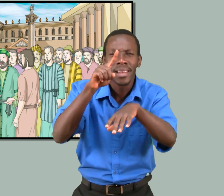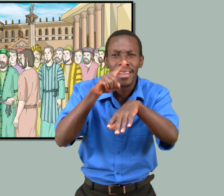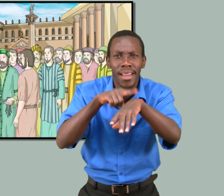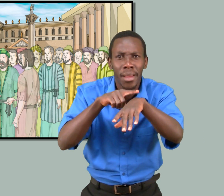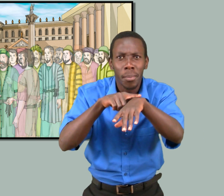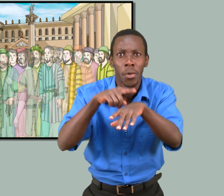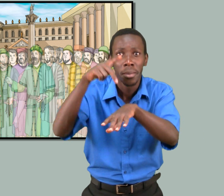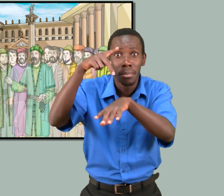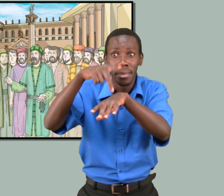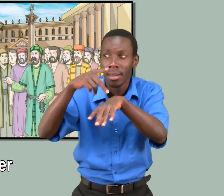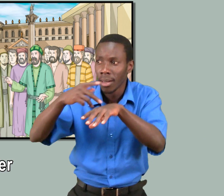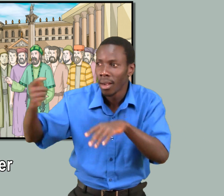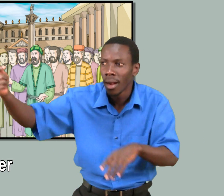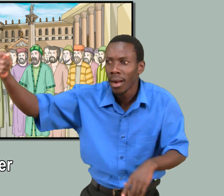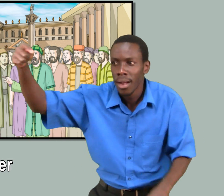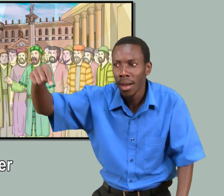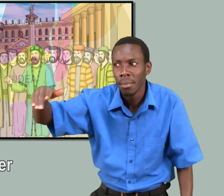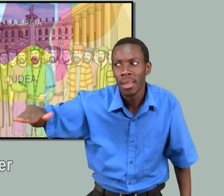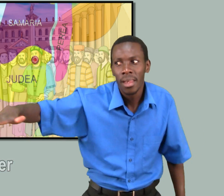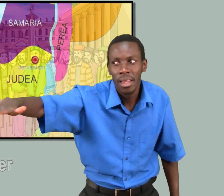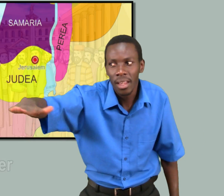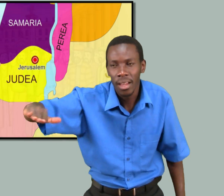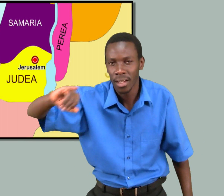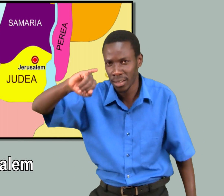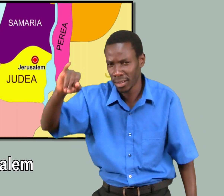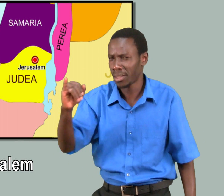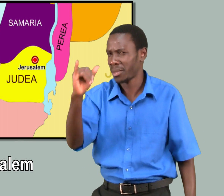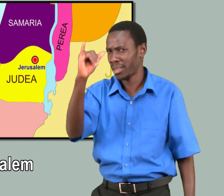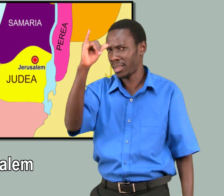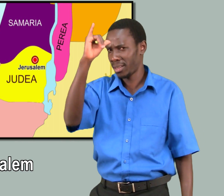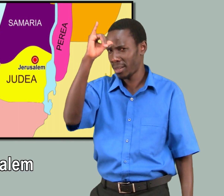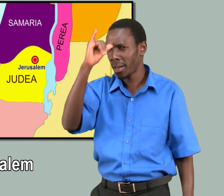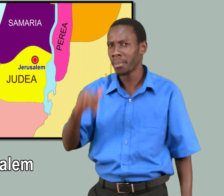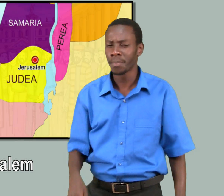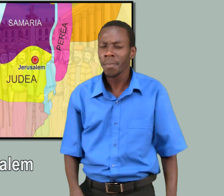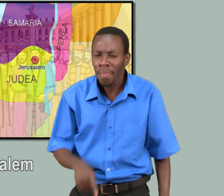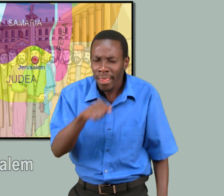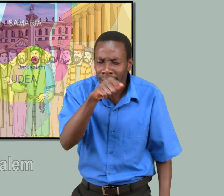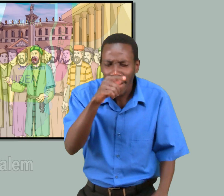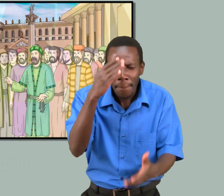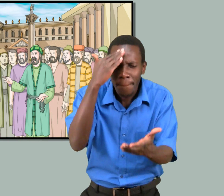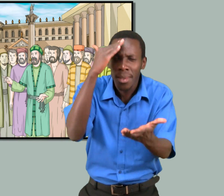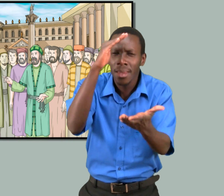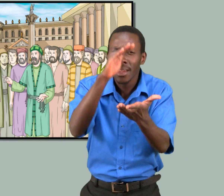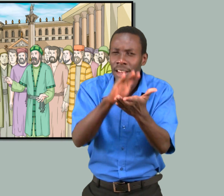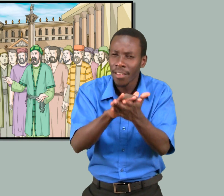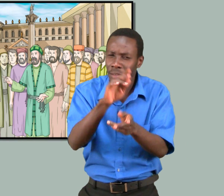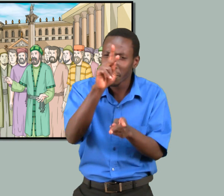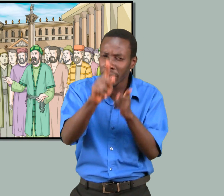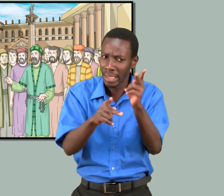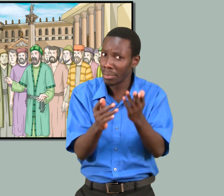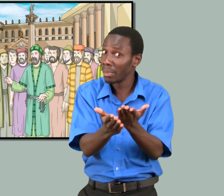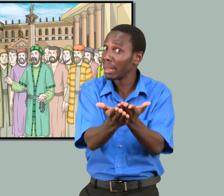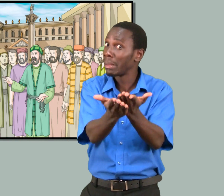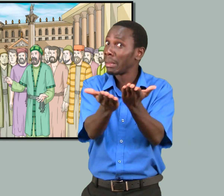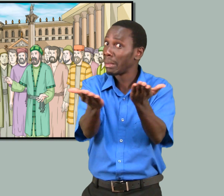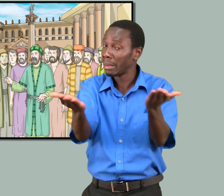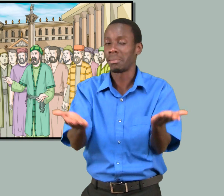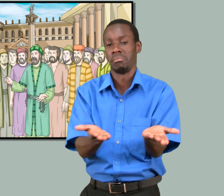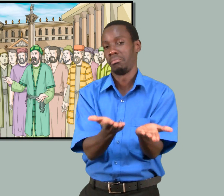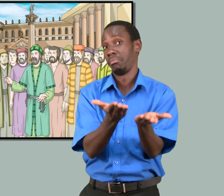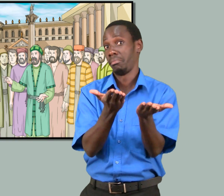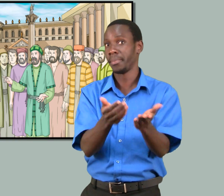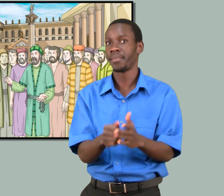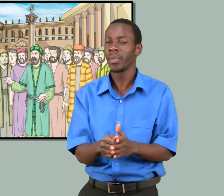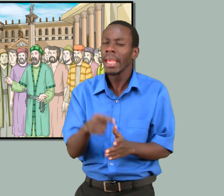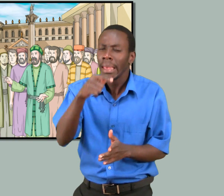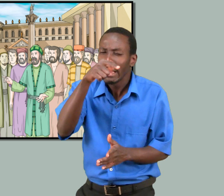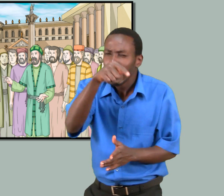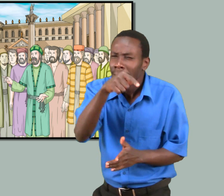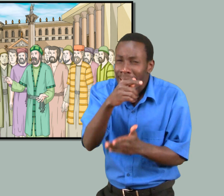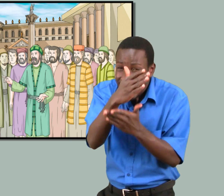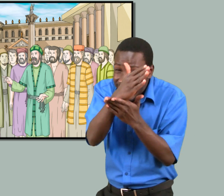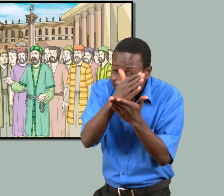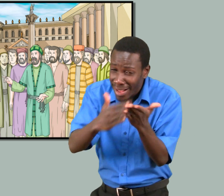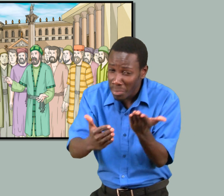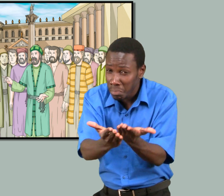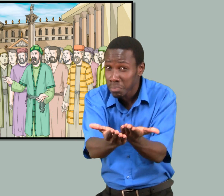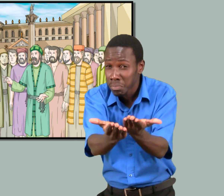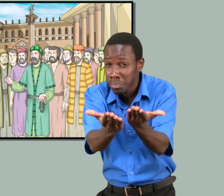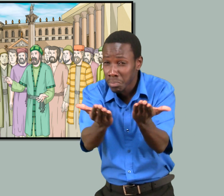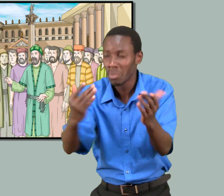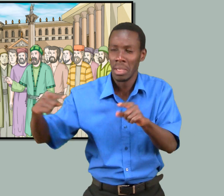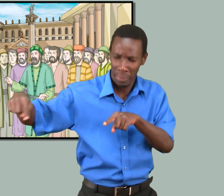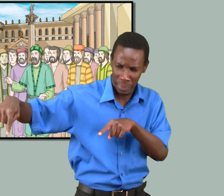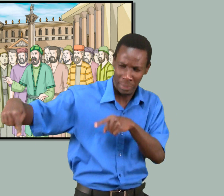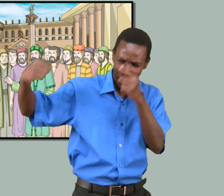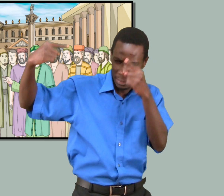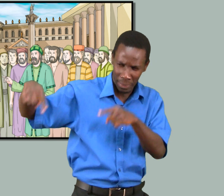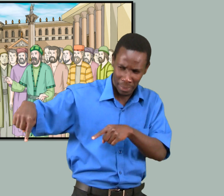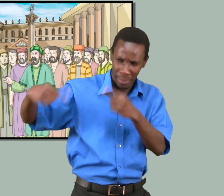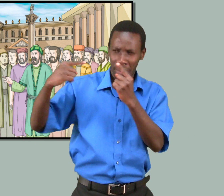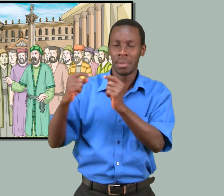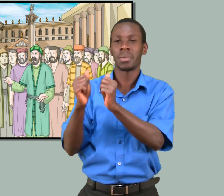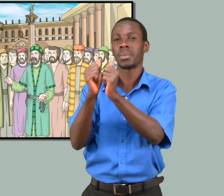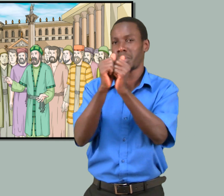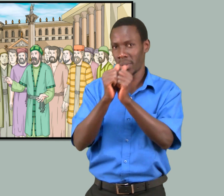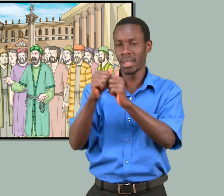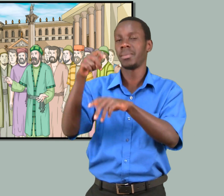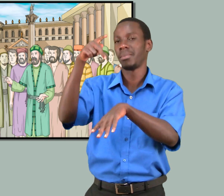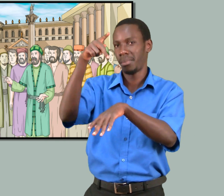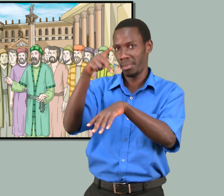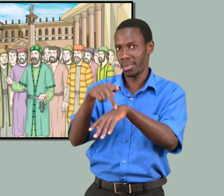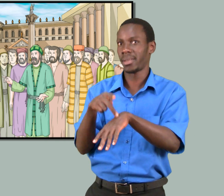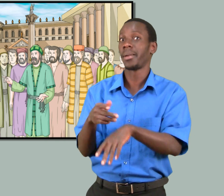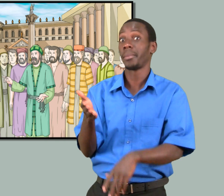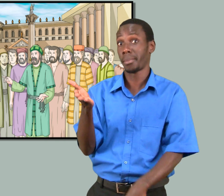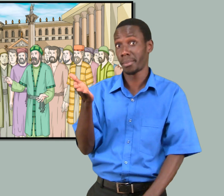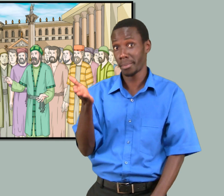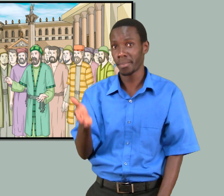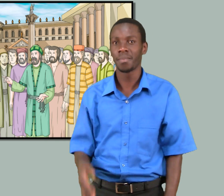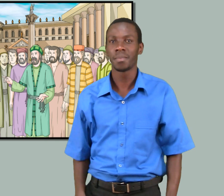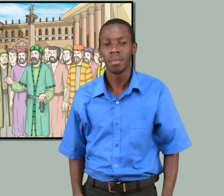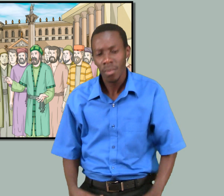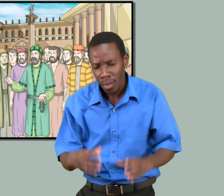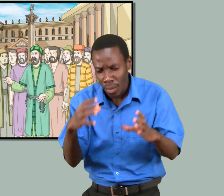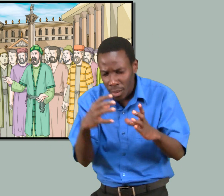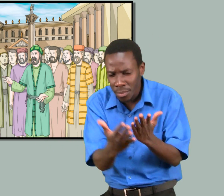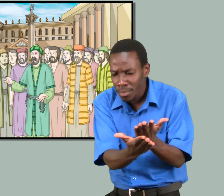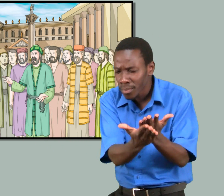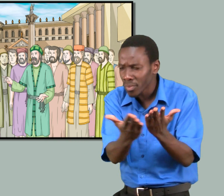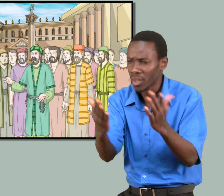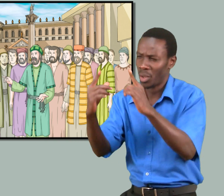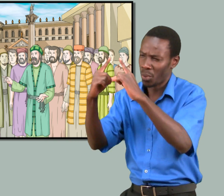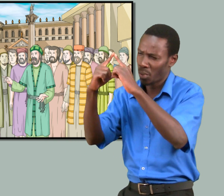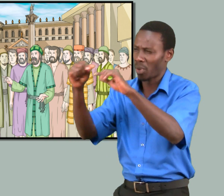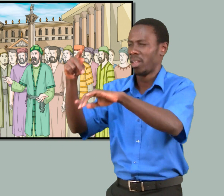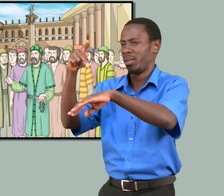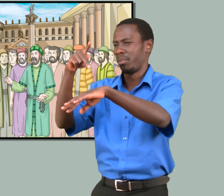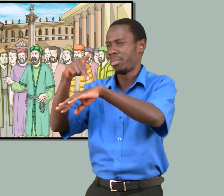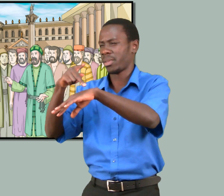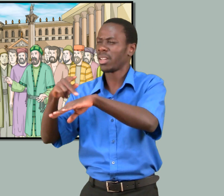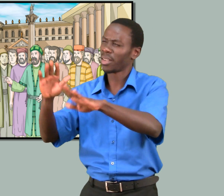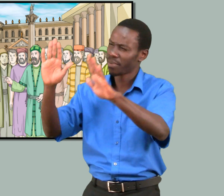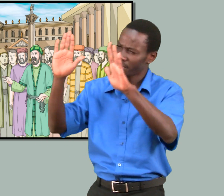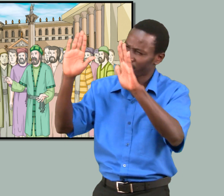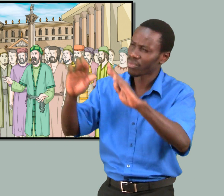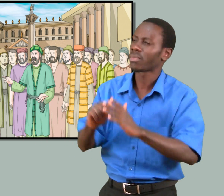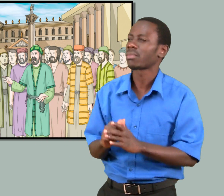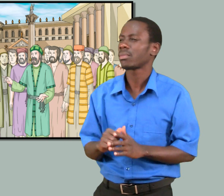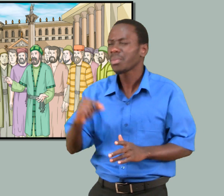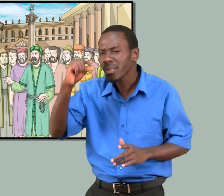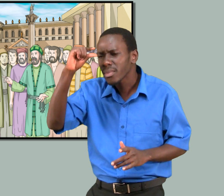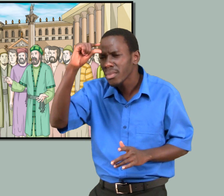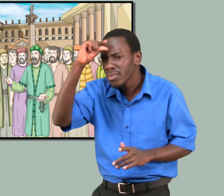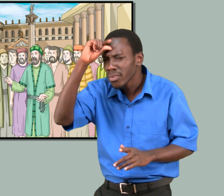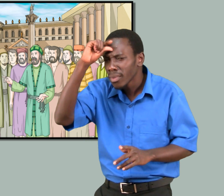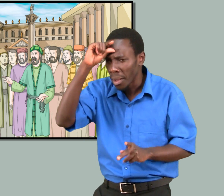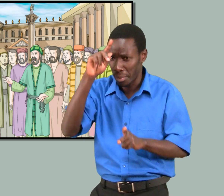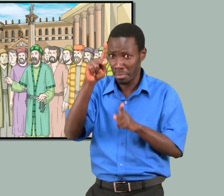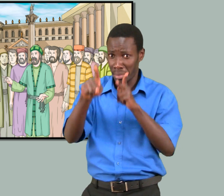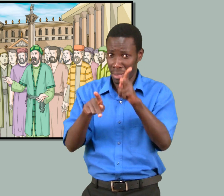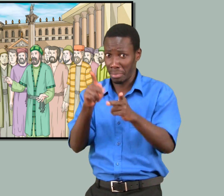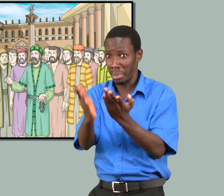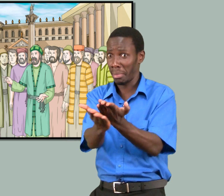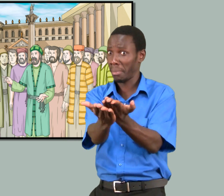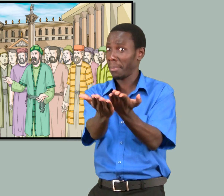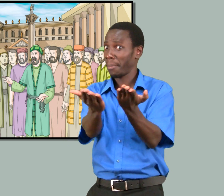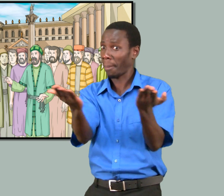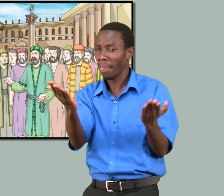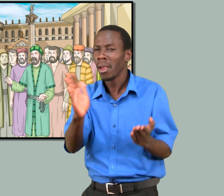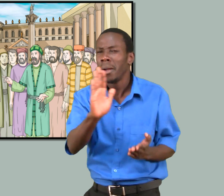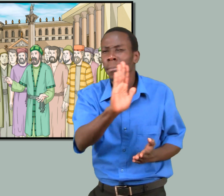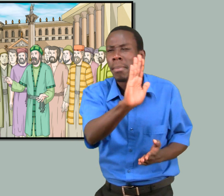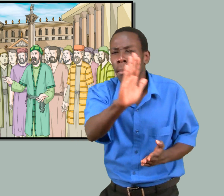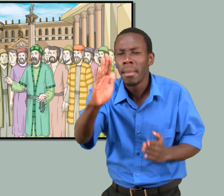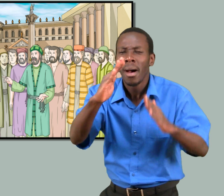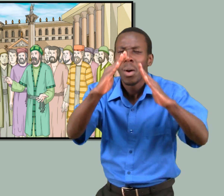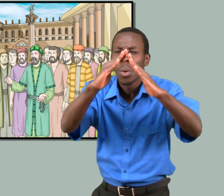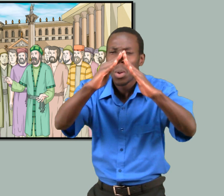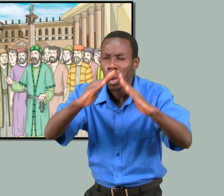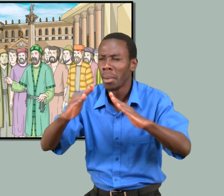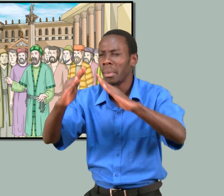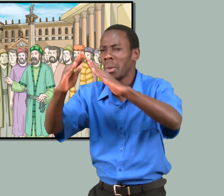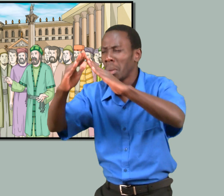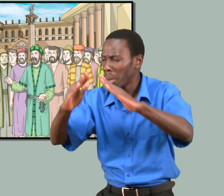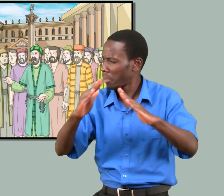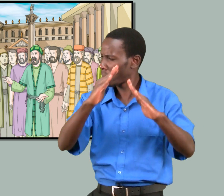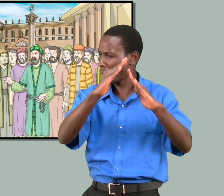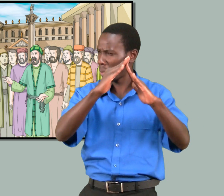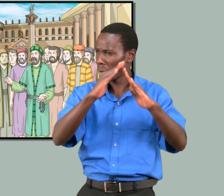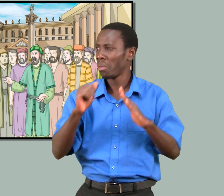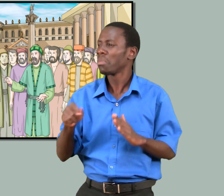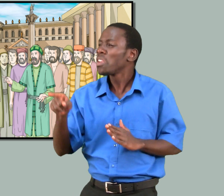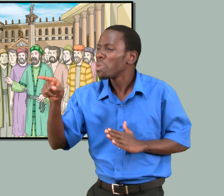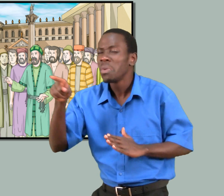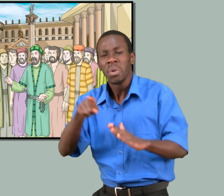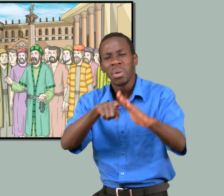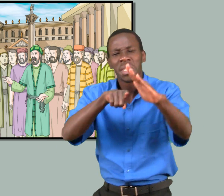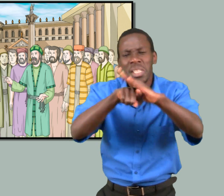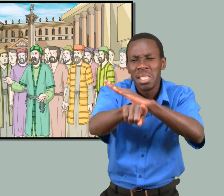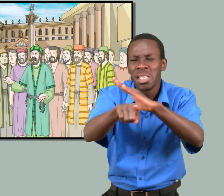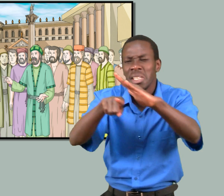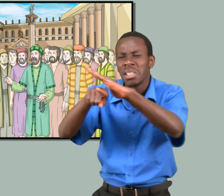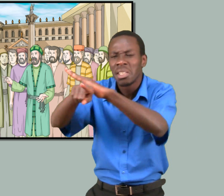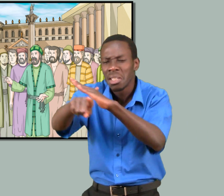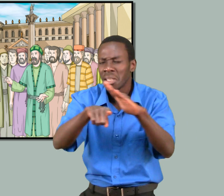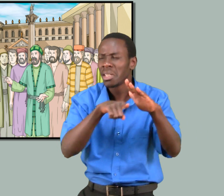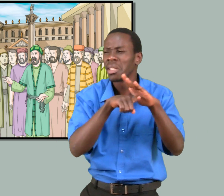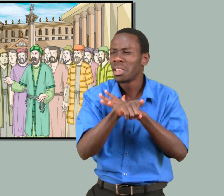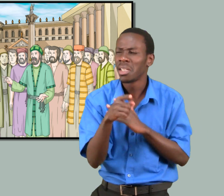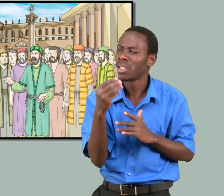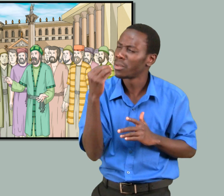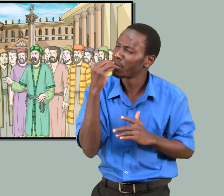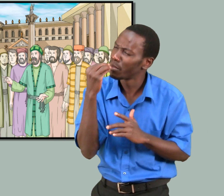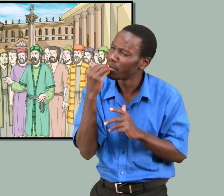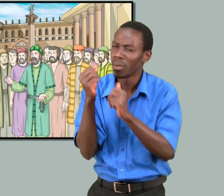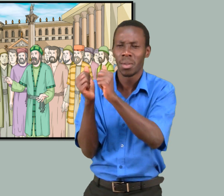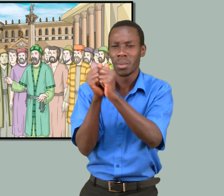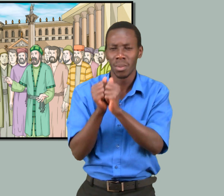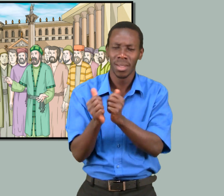So when Peter went up to Jerusalem, the circumcised believers took issue with him and said, “You visited uncircumcised men and ate with them.”